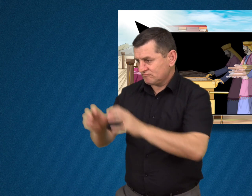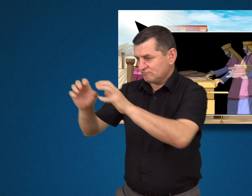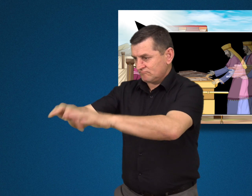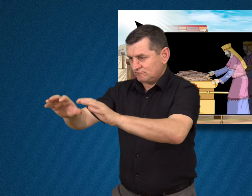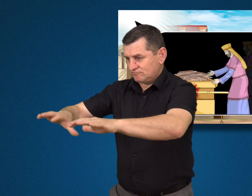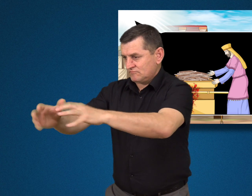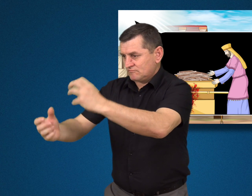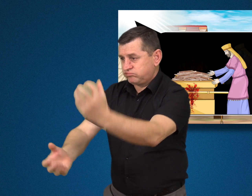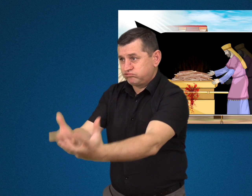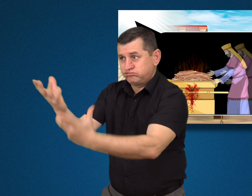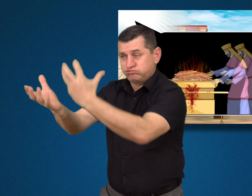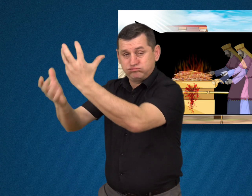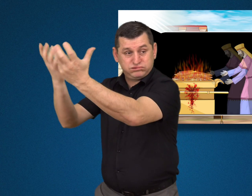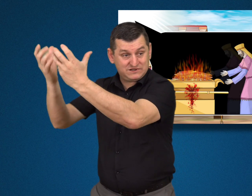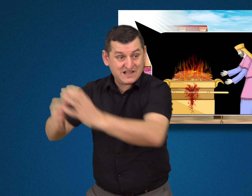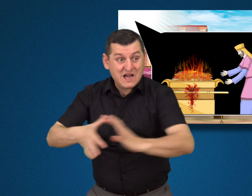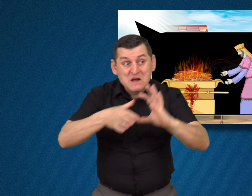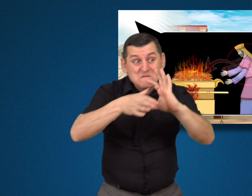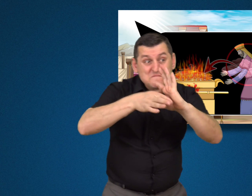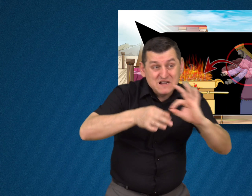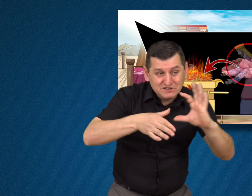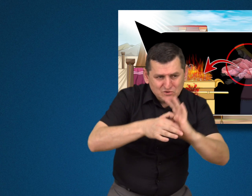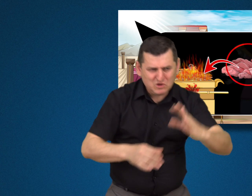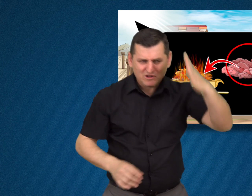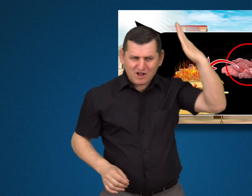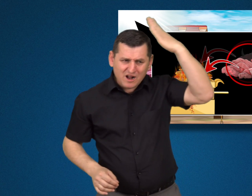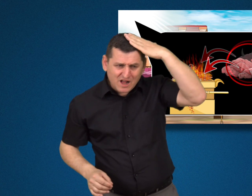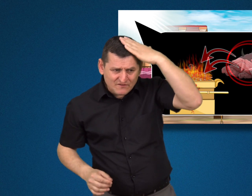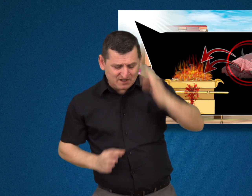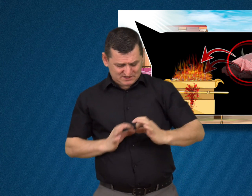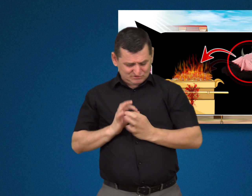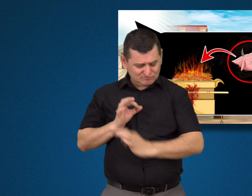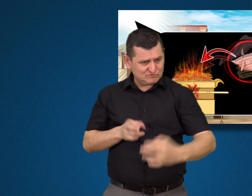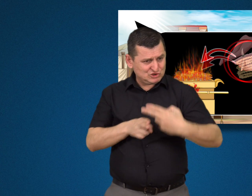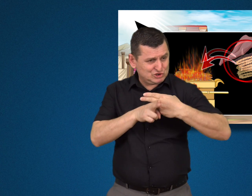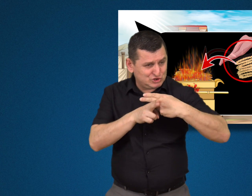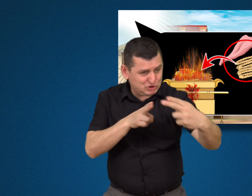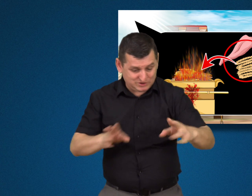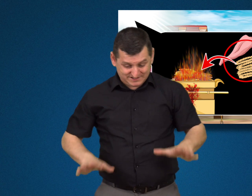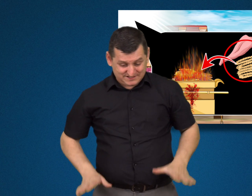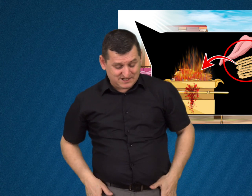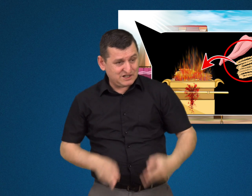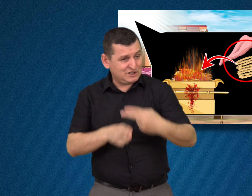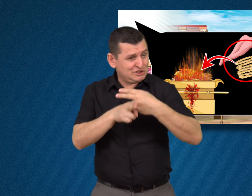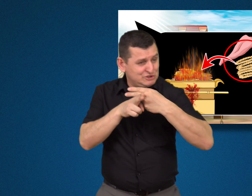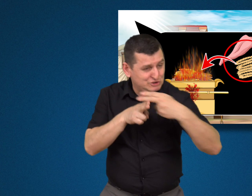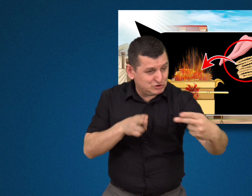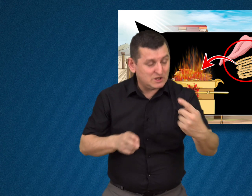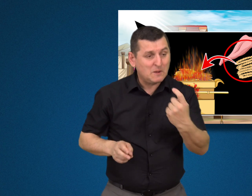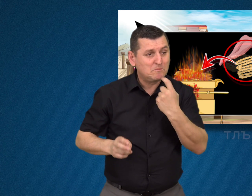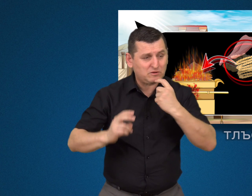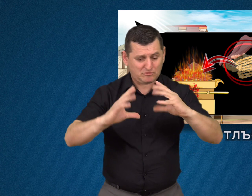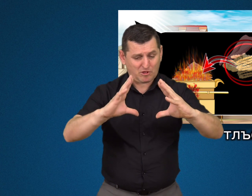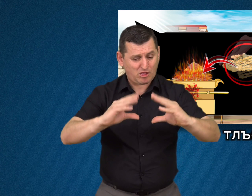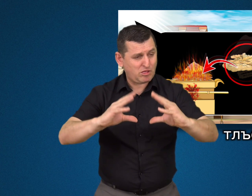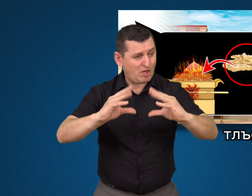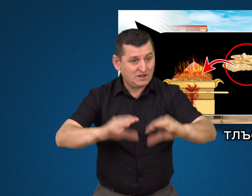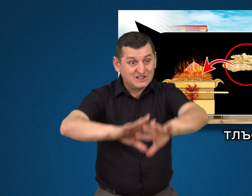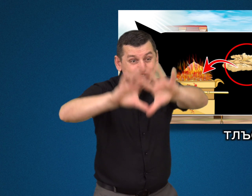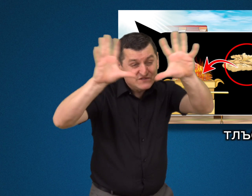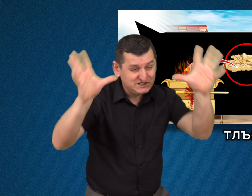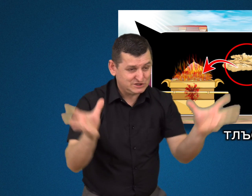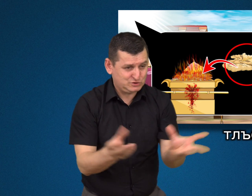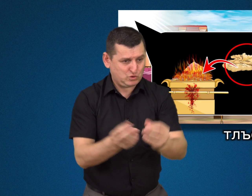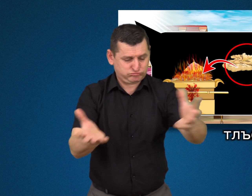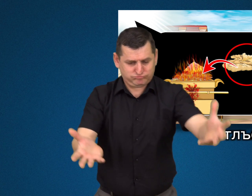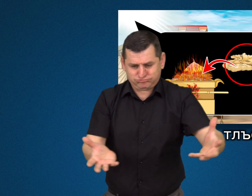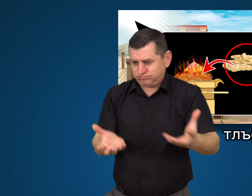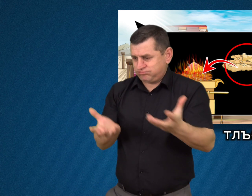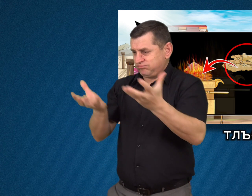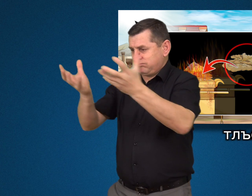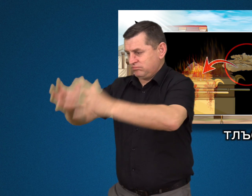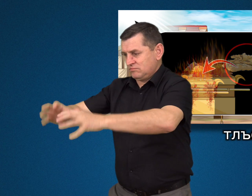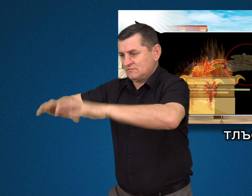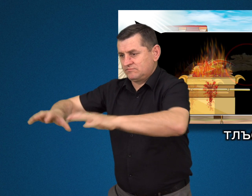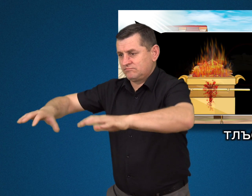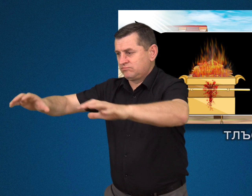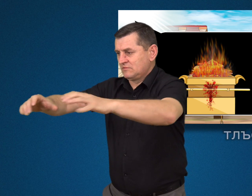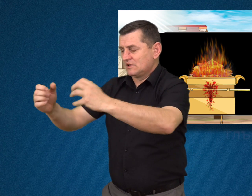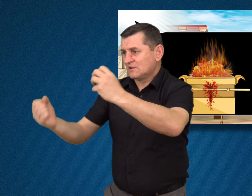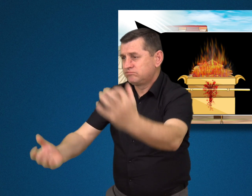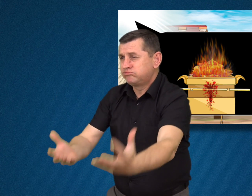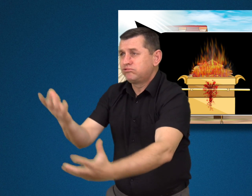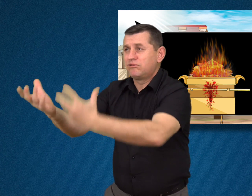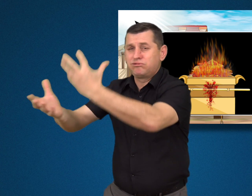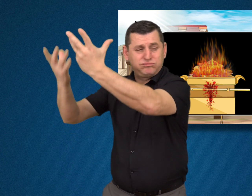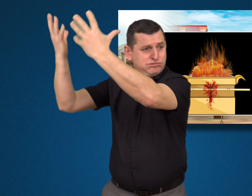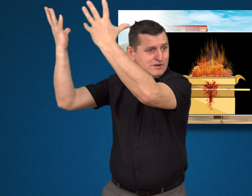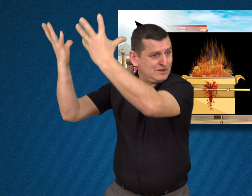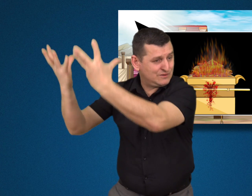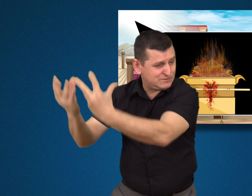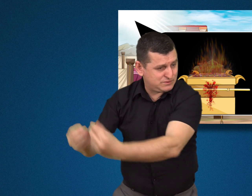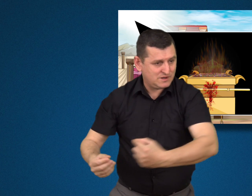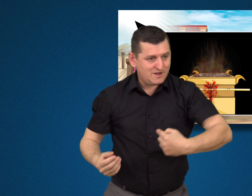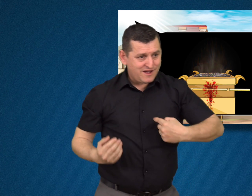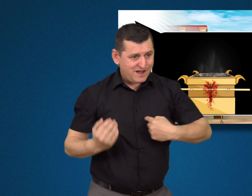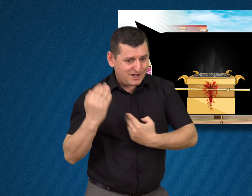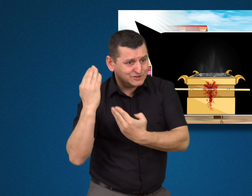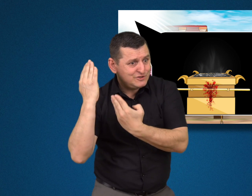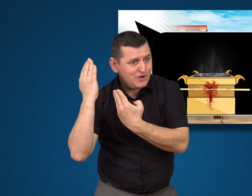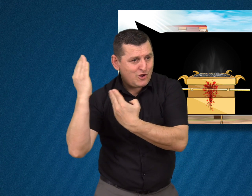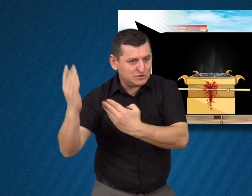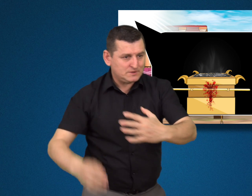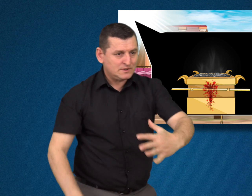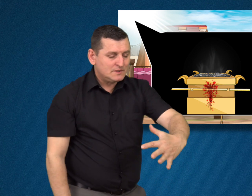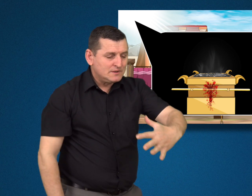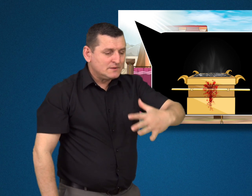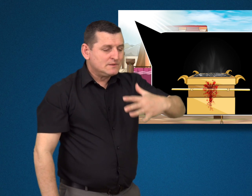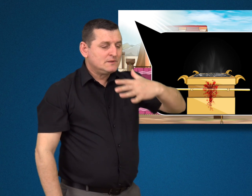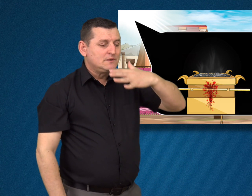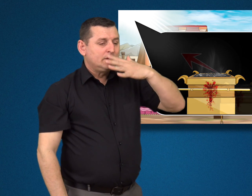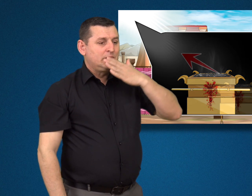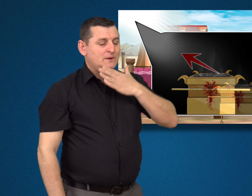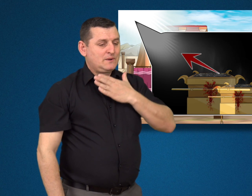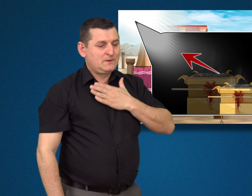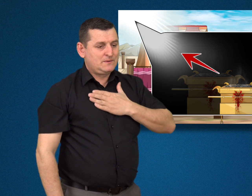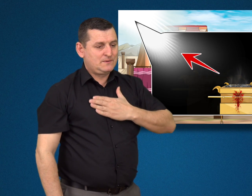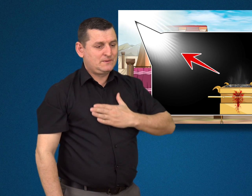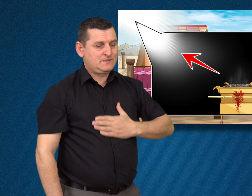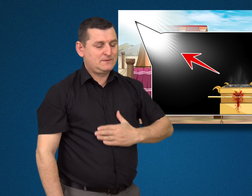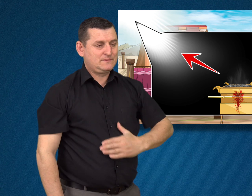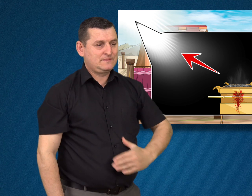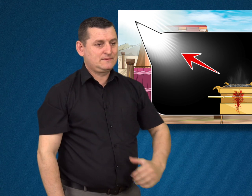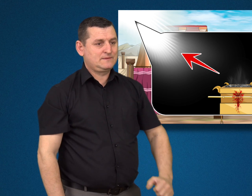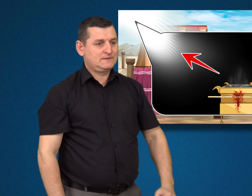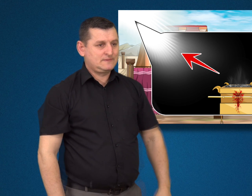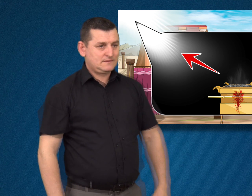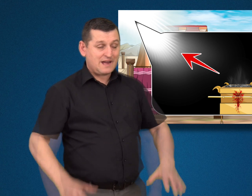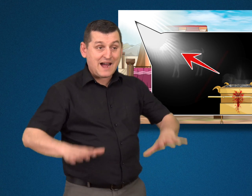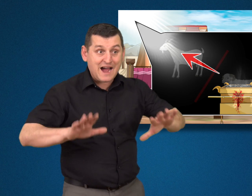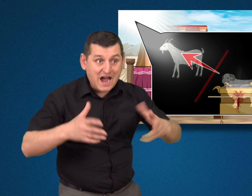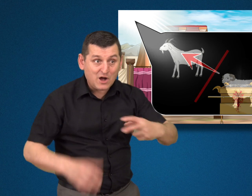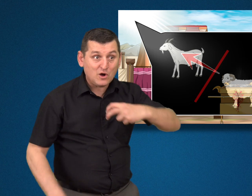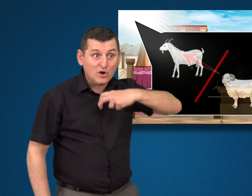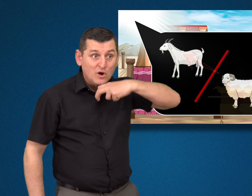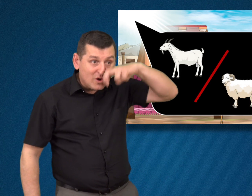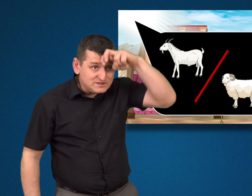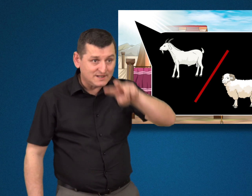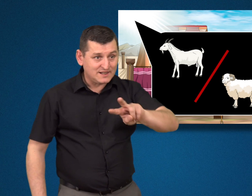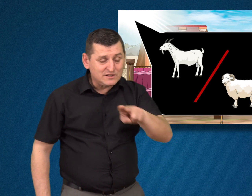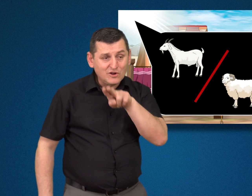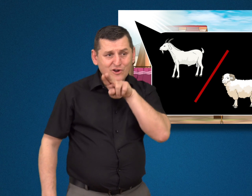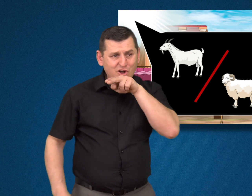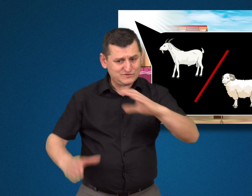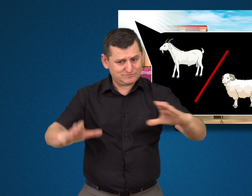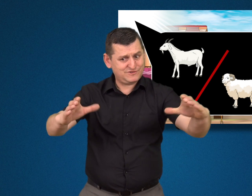Then Aaron’s sons the priests are to arrange the pieces, including the head and the fat, atop the burning wood on the altar. The entrails and legs must be washed with water, and the priest shall burn all of it on the altar as a burnt offering, an offering made by fire, a pleasing aroma to the LORD.